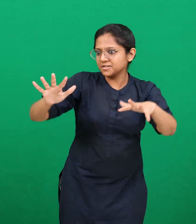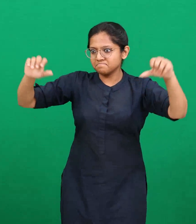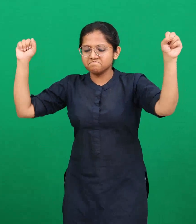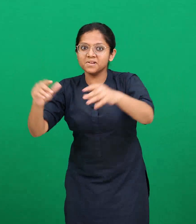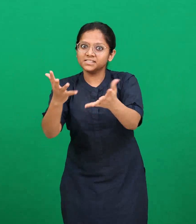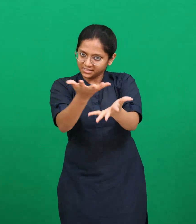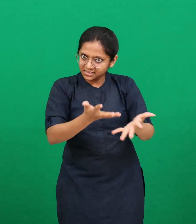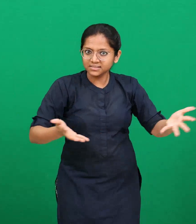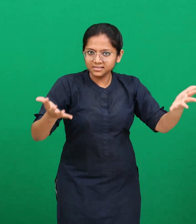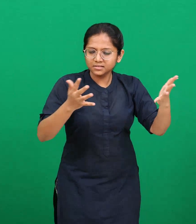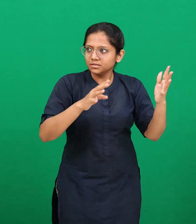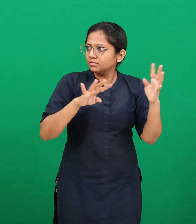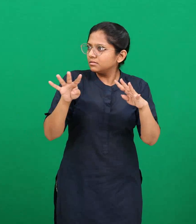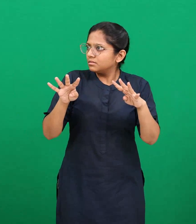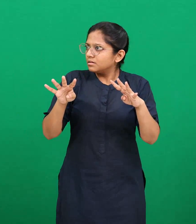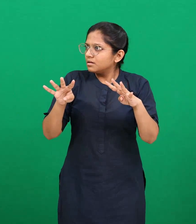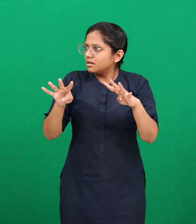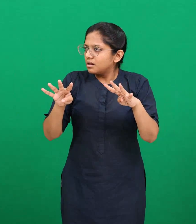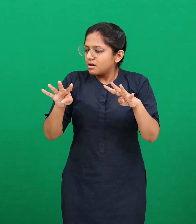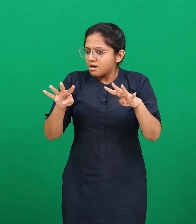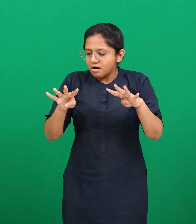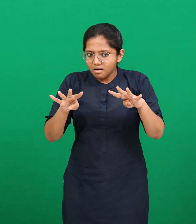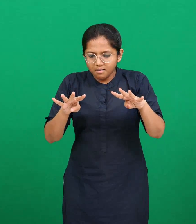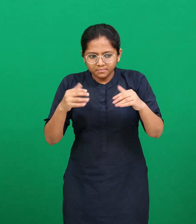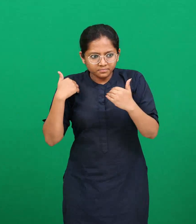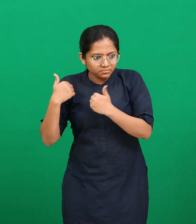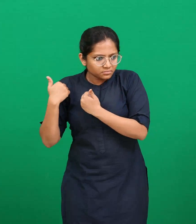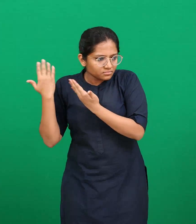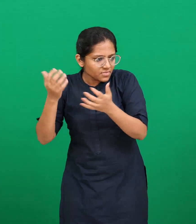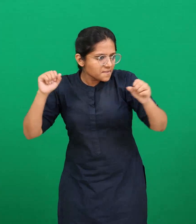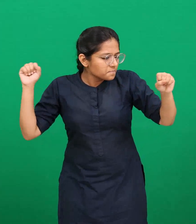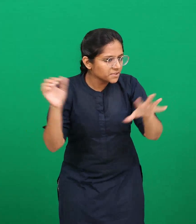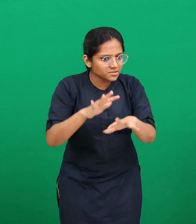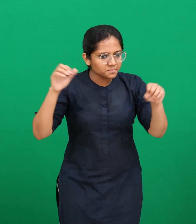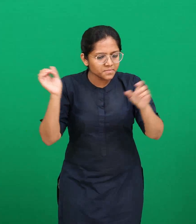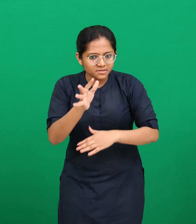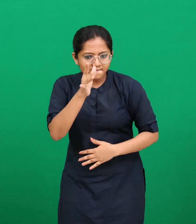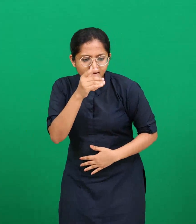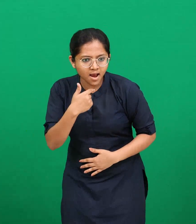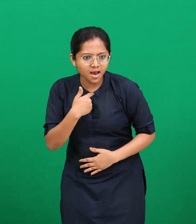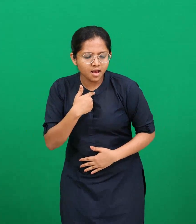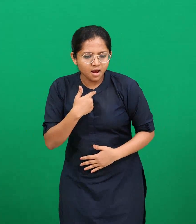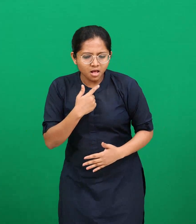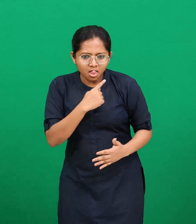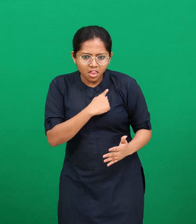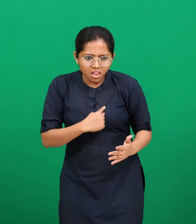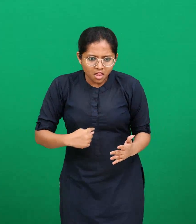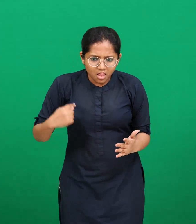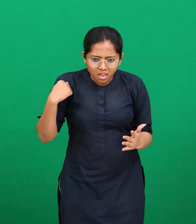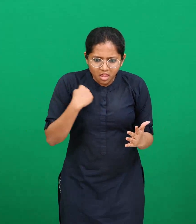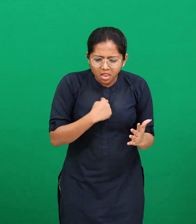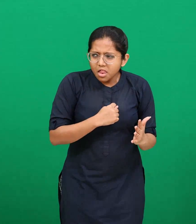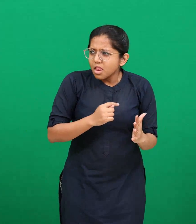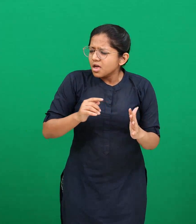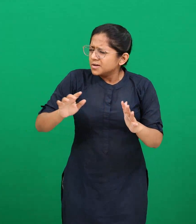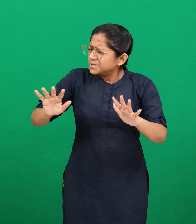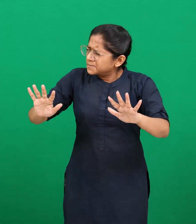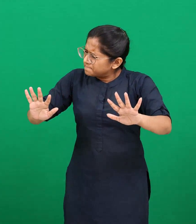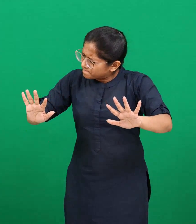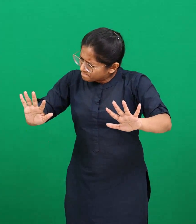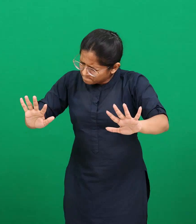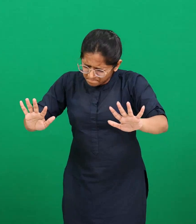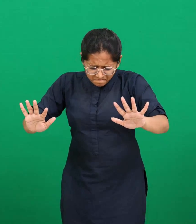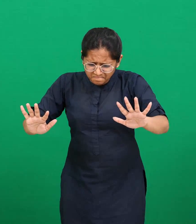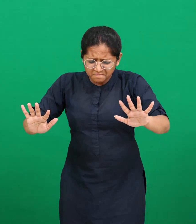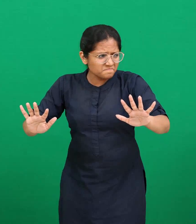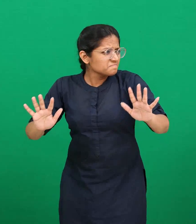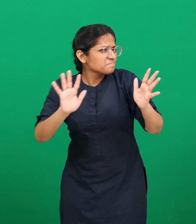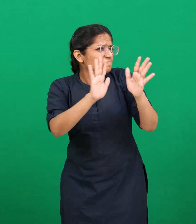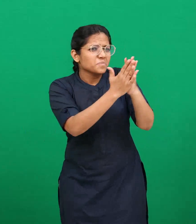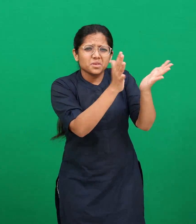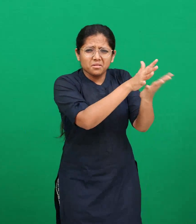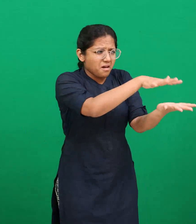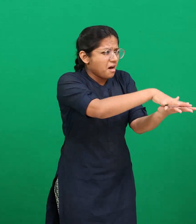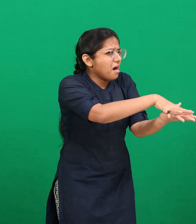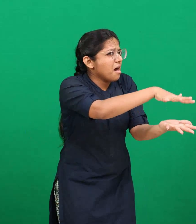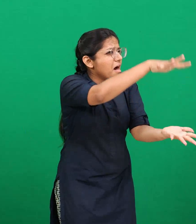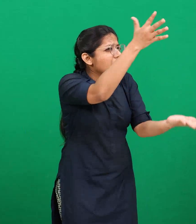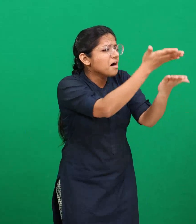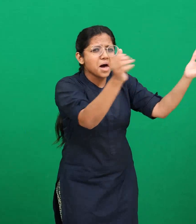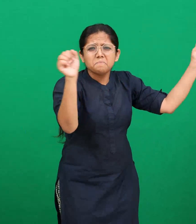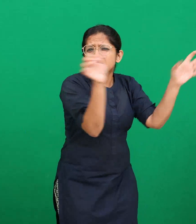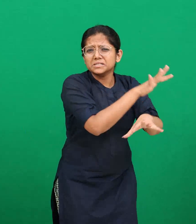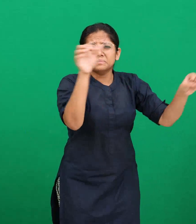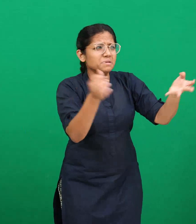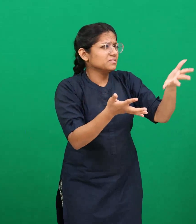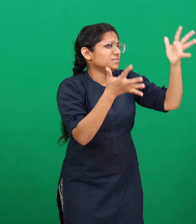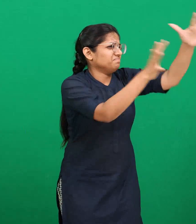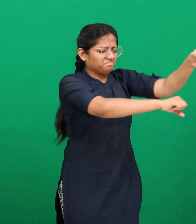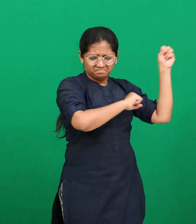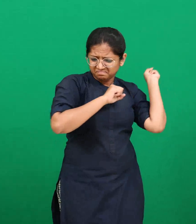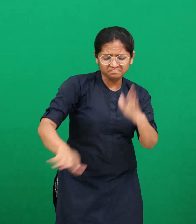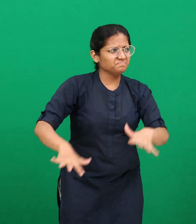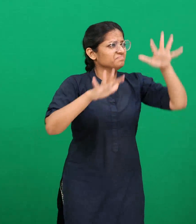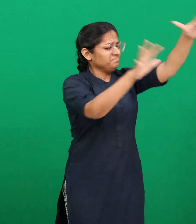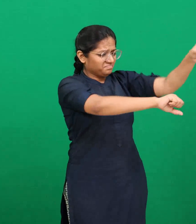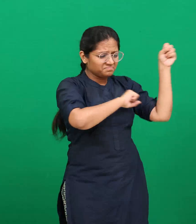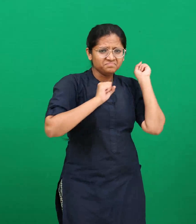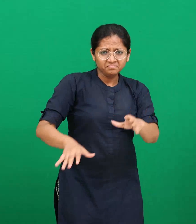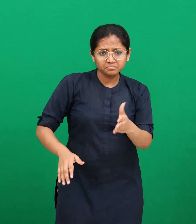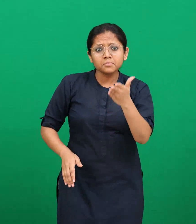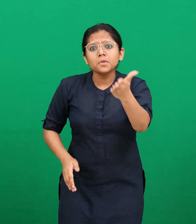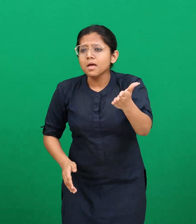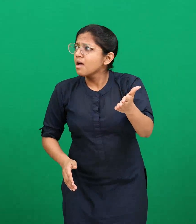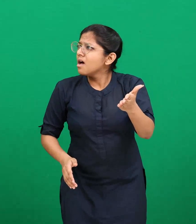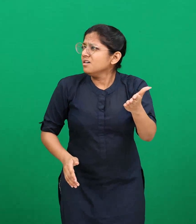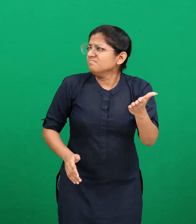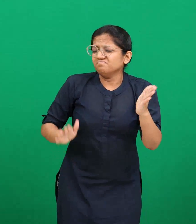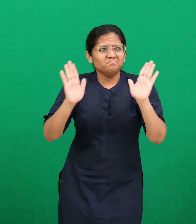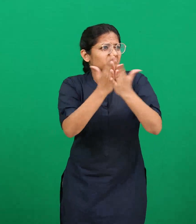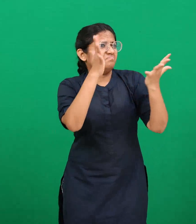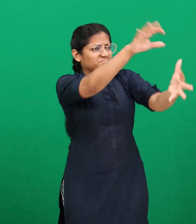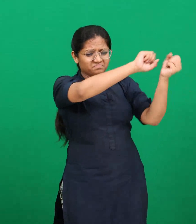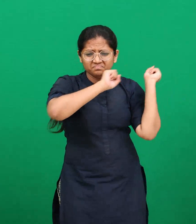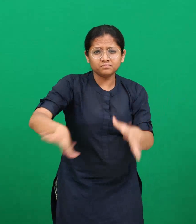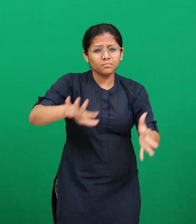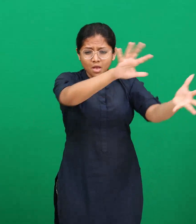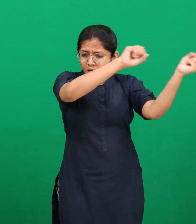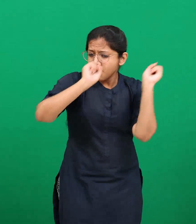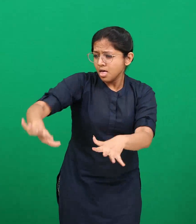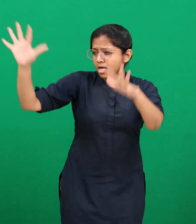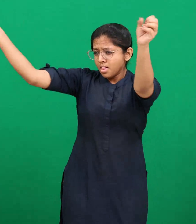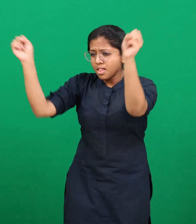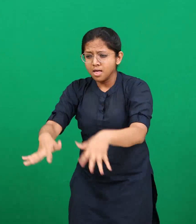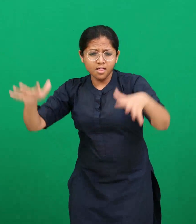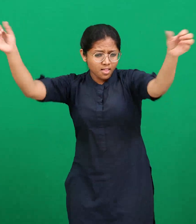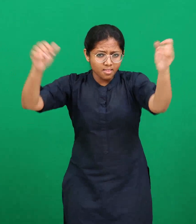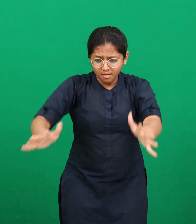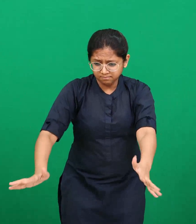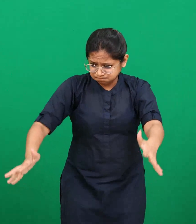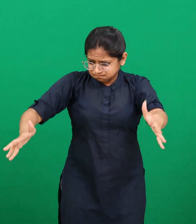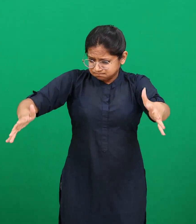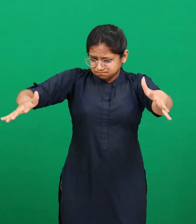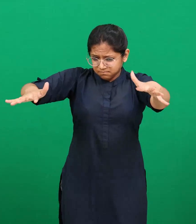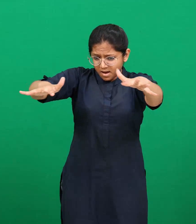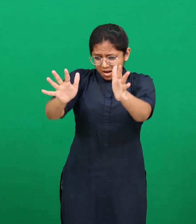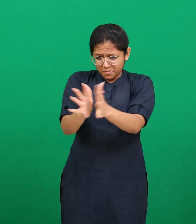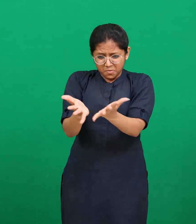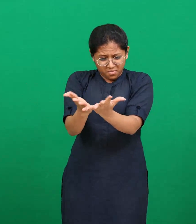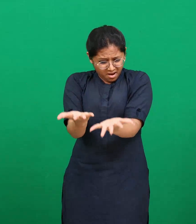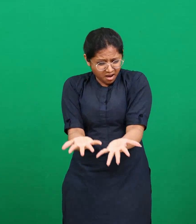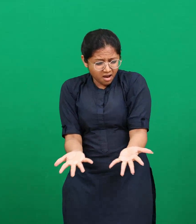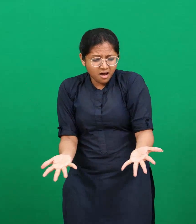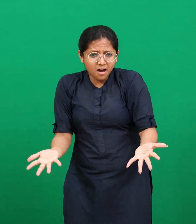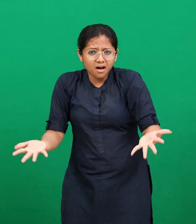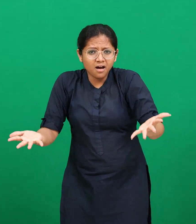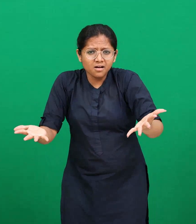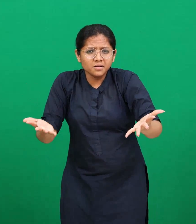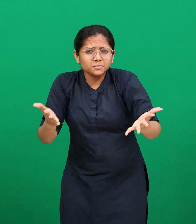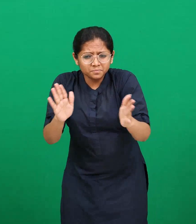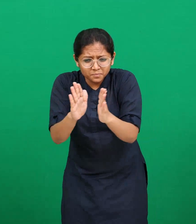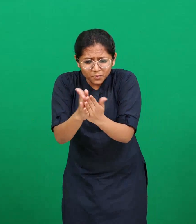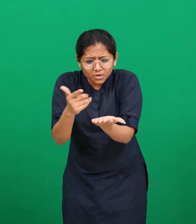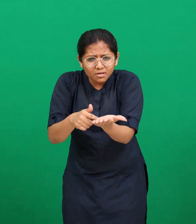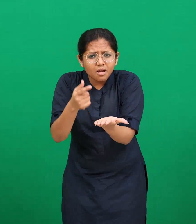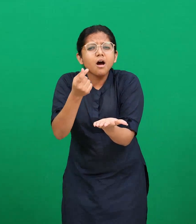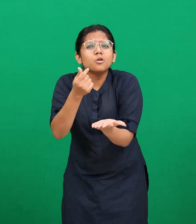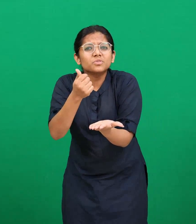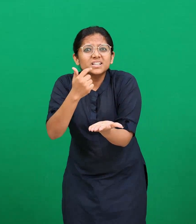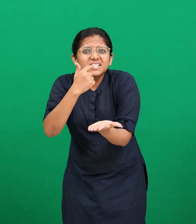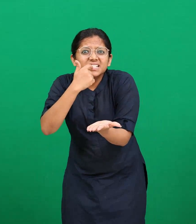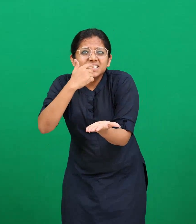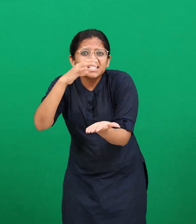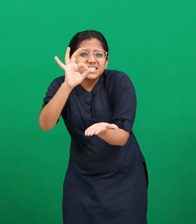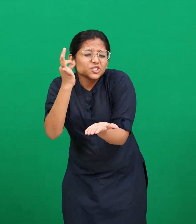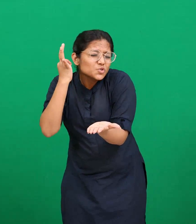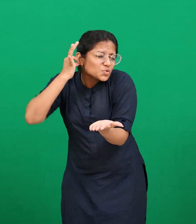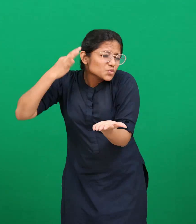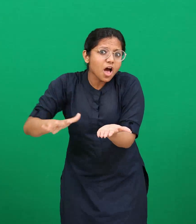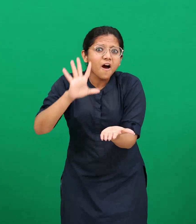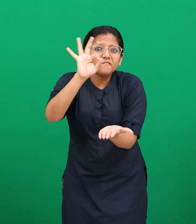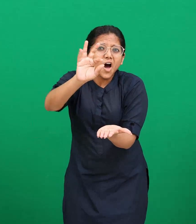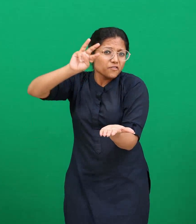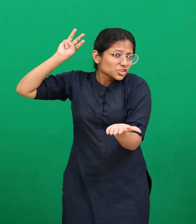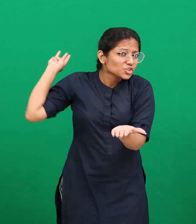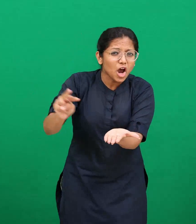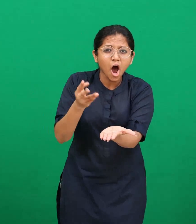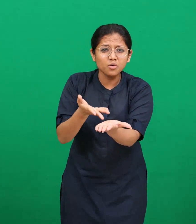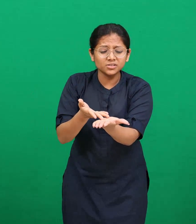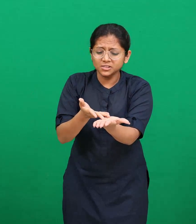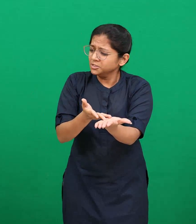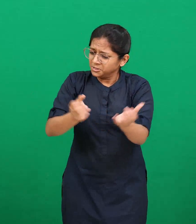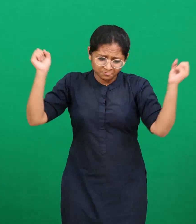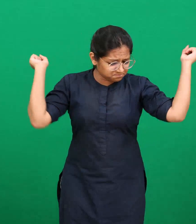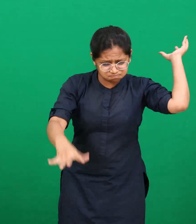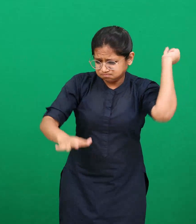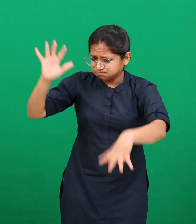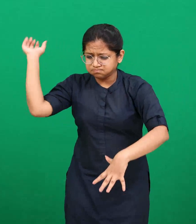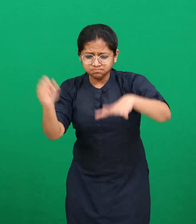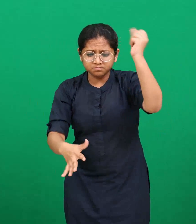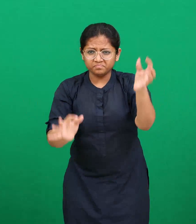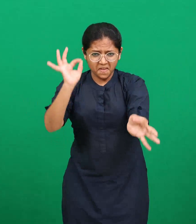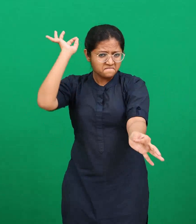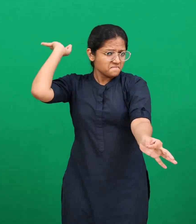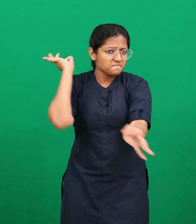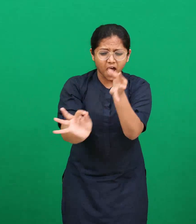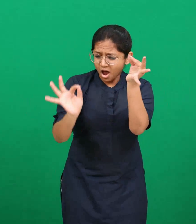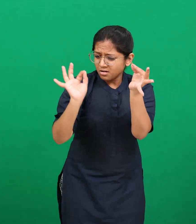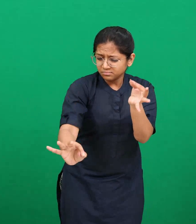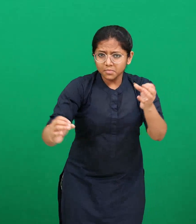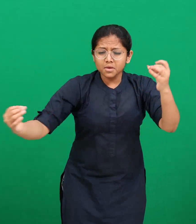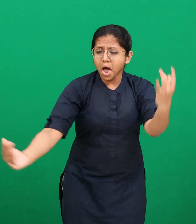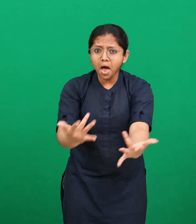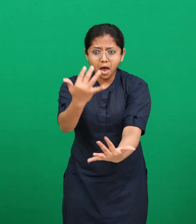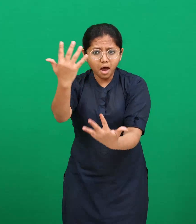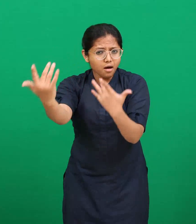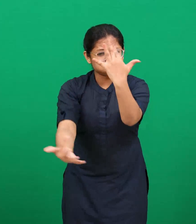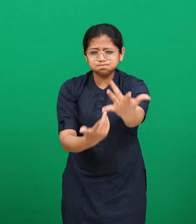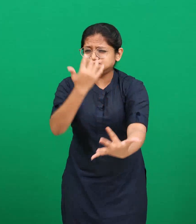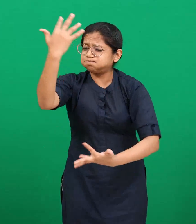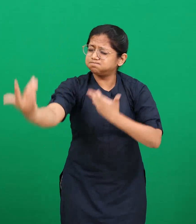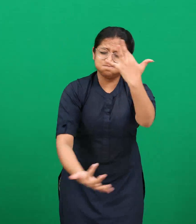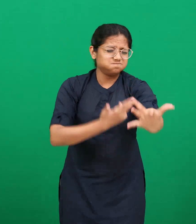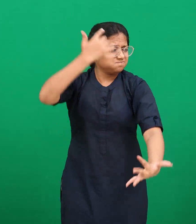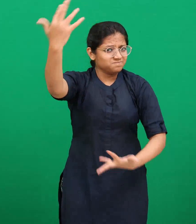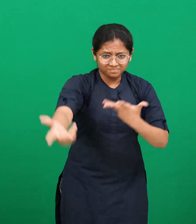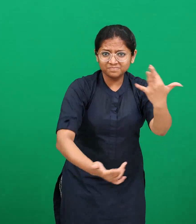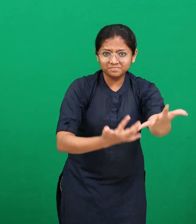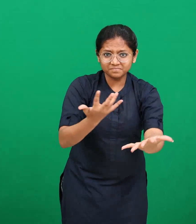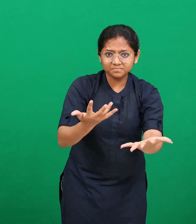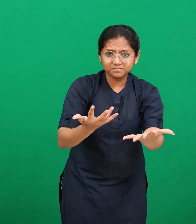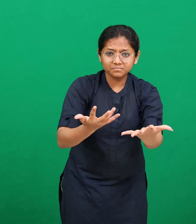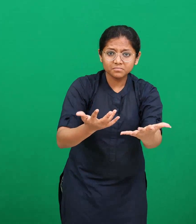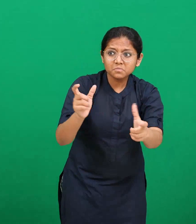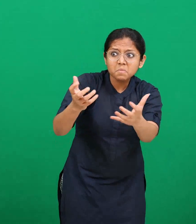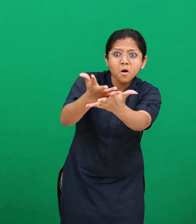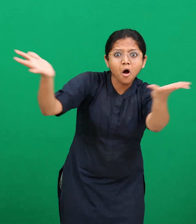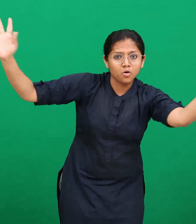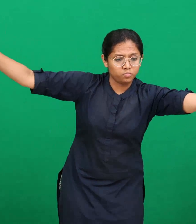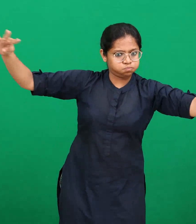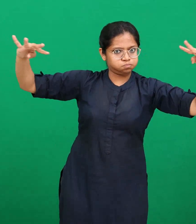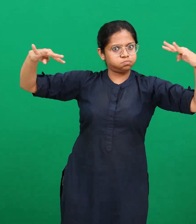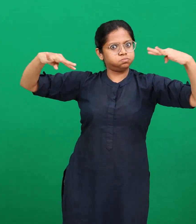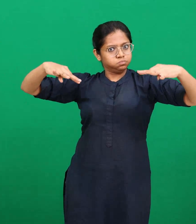And a number of those who had practiced magic arts brought their books and burned them in front of everyone.